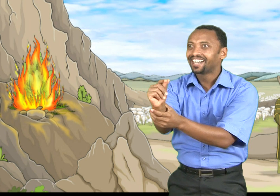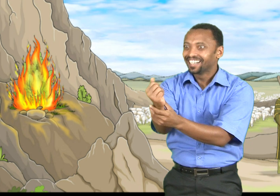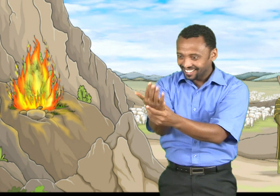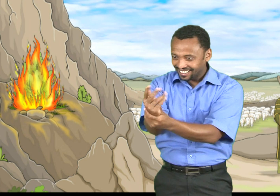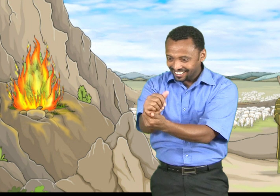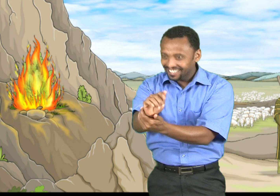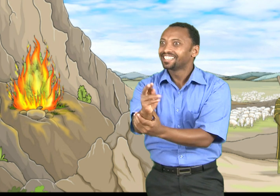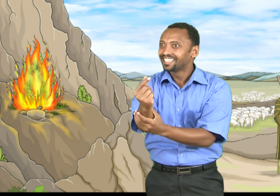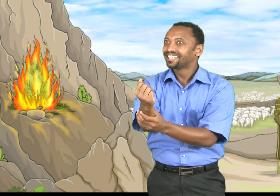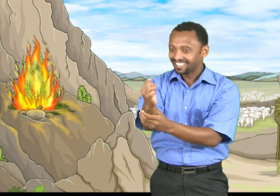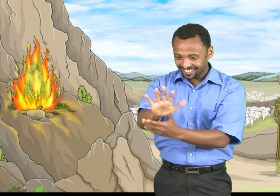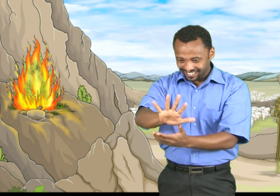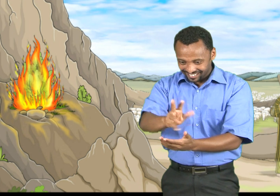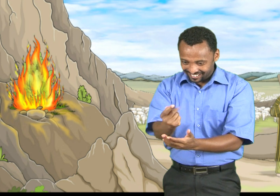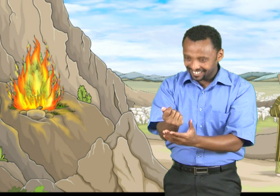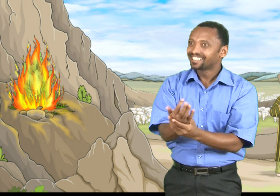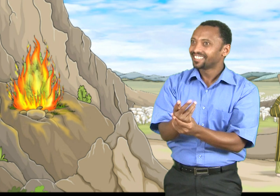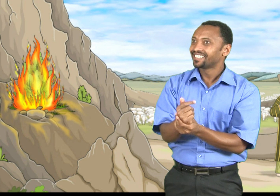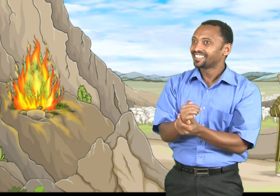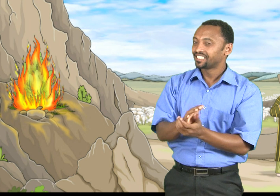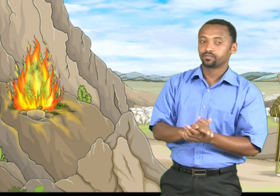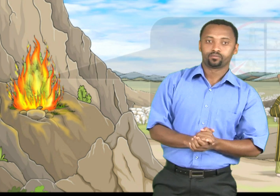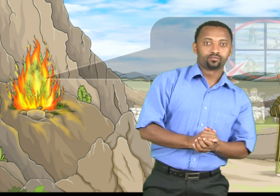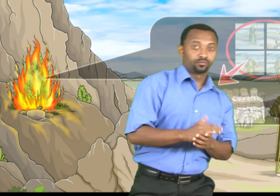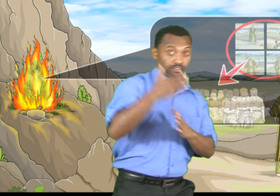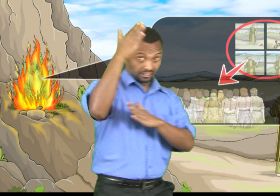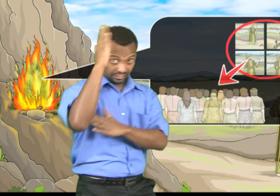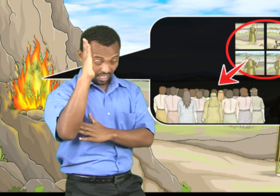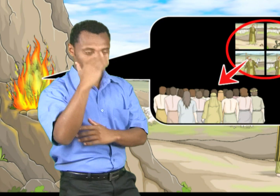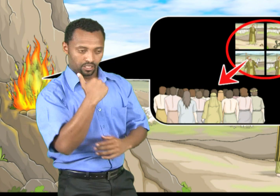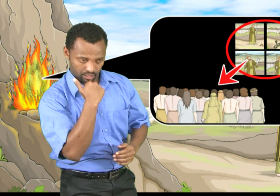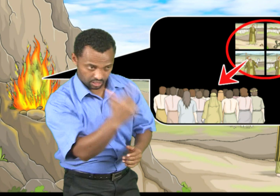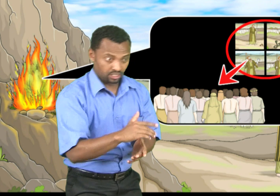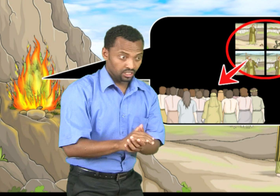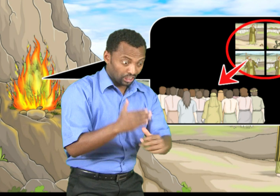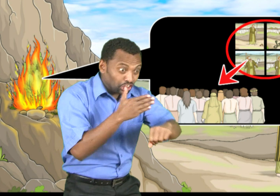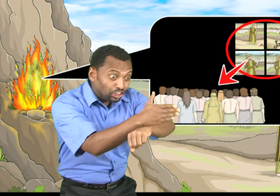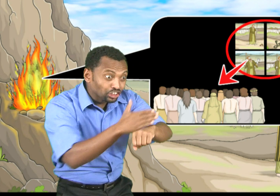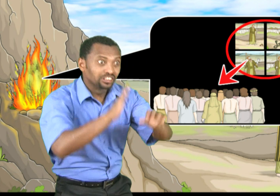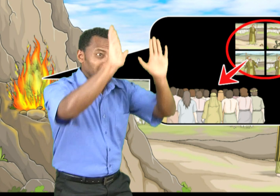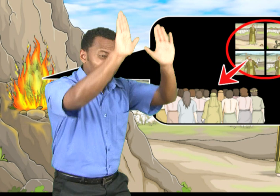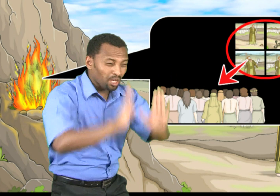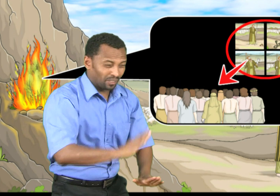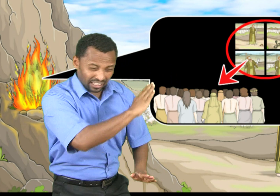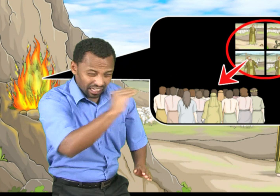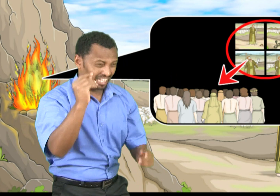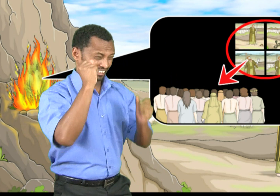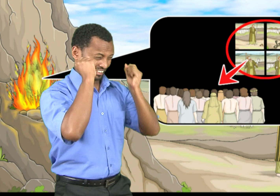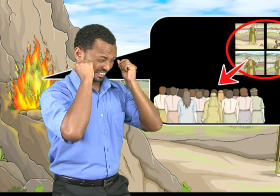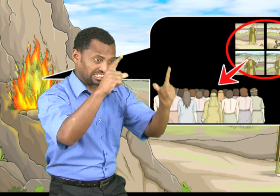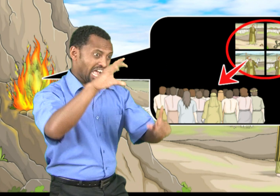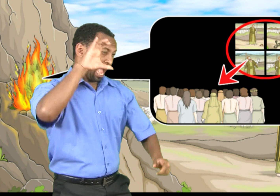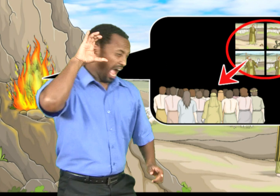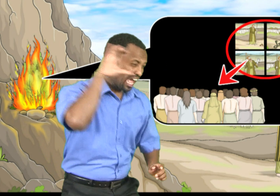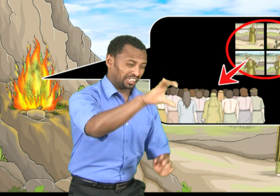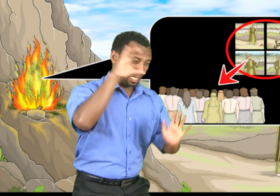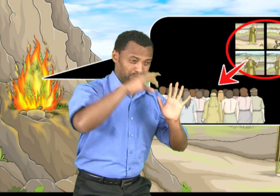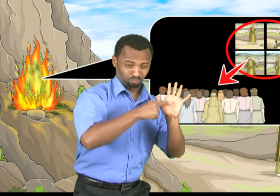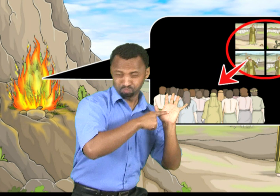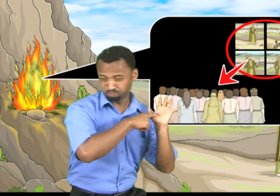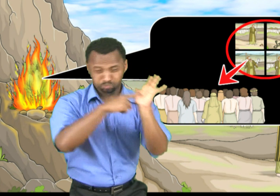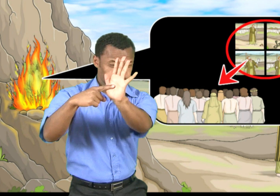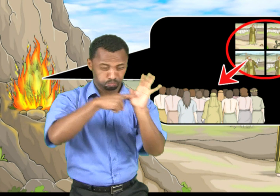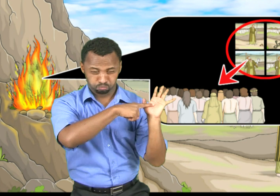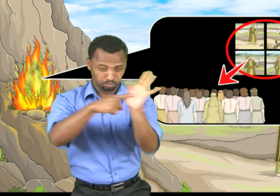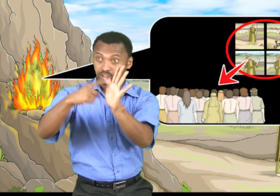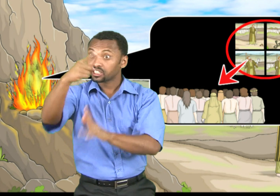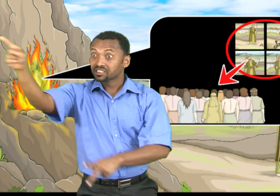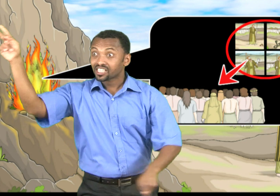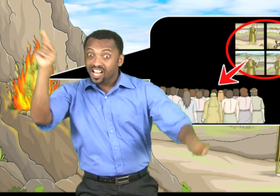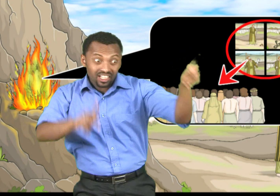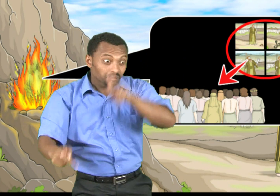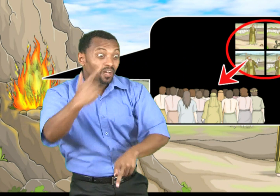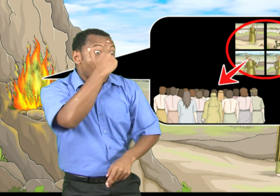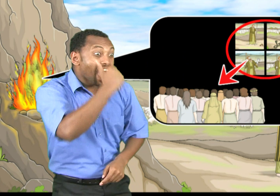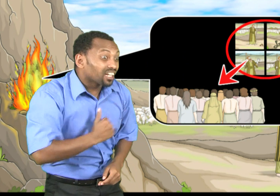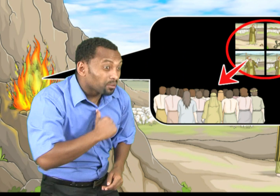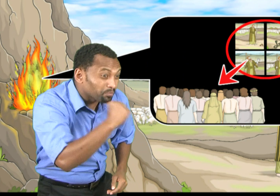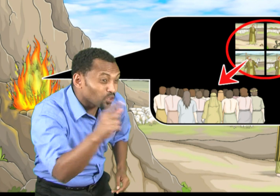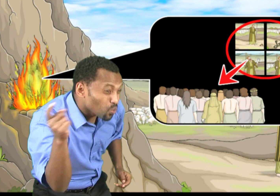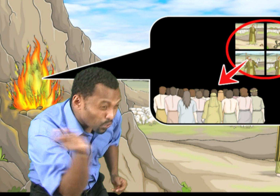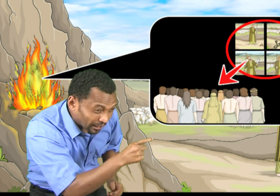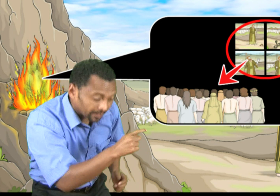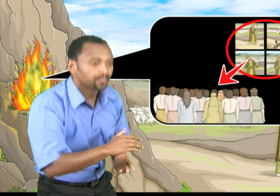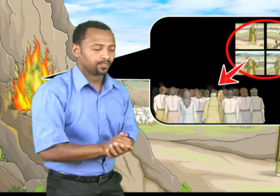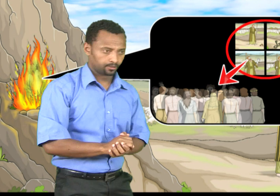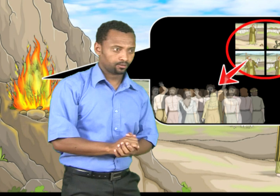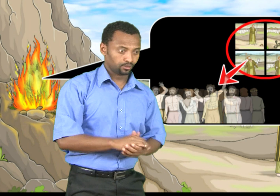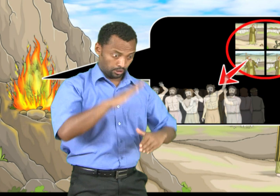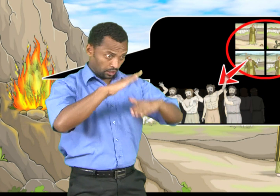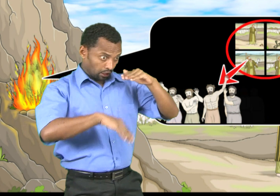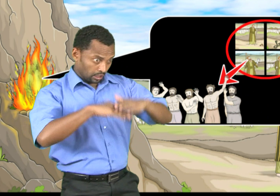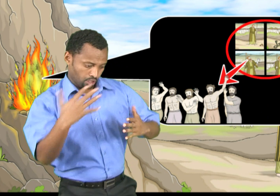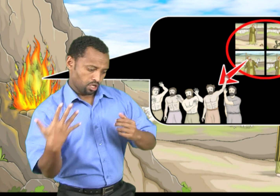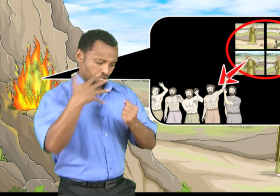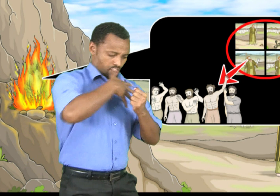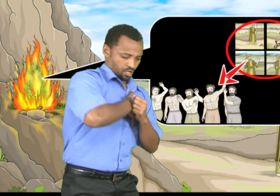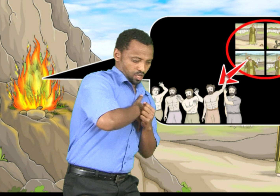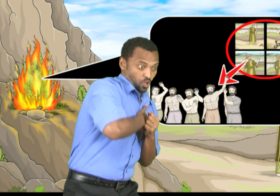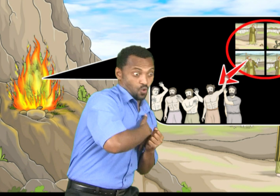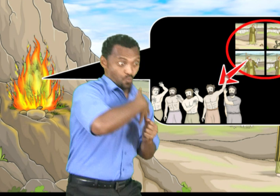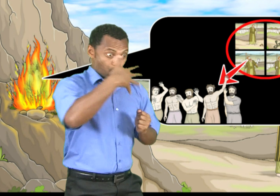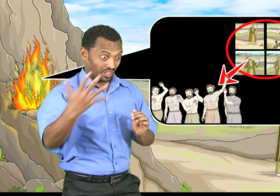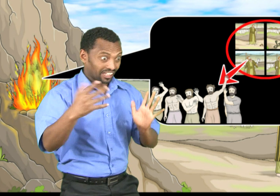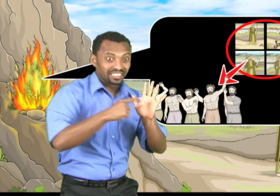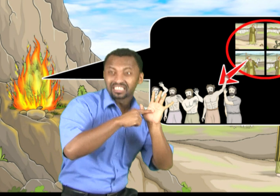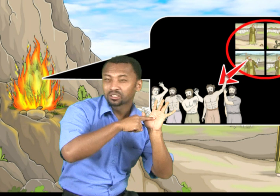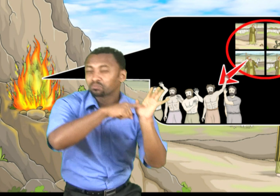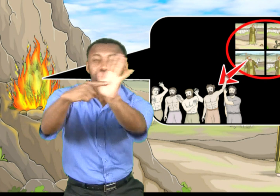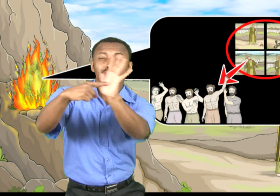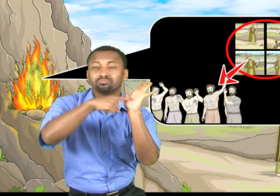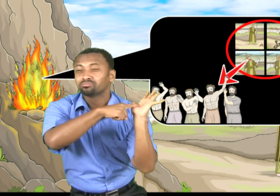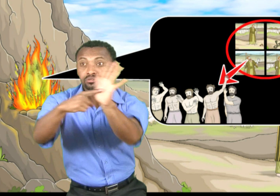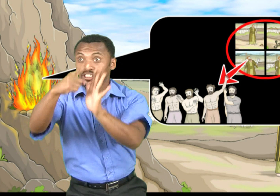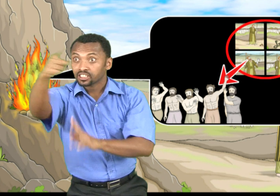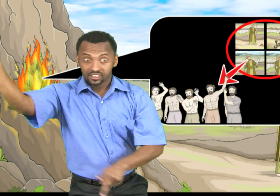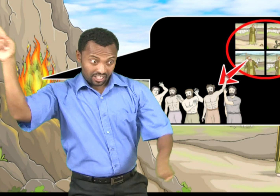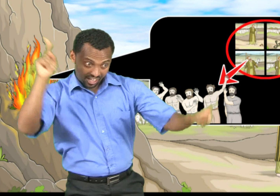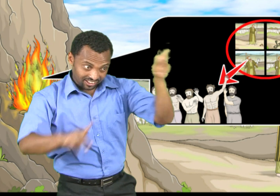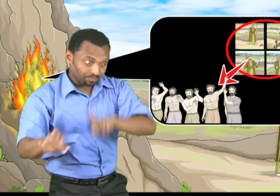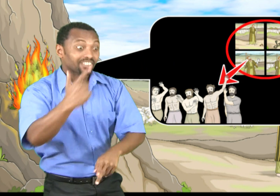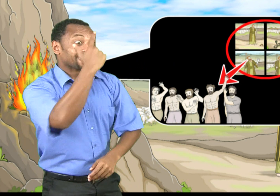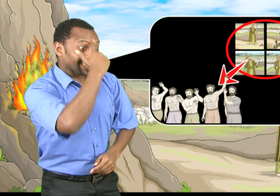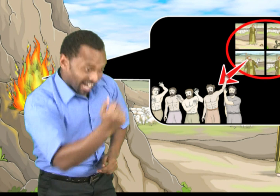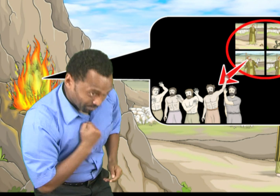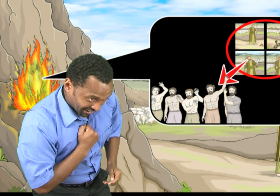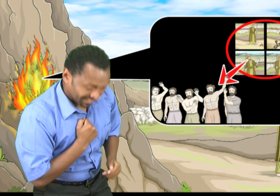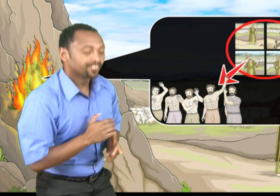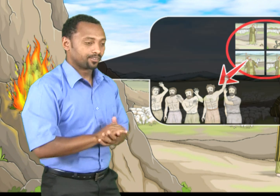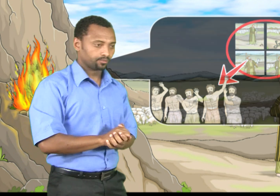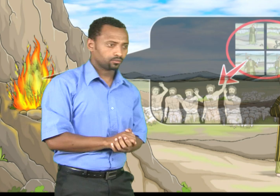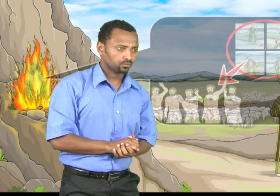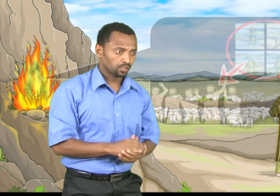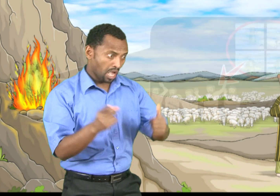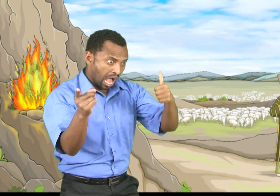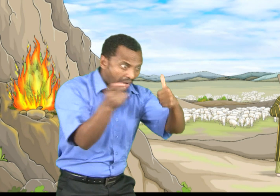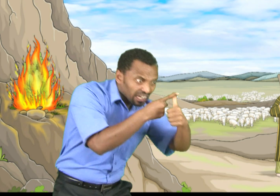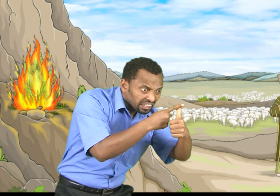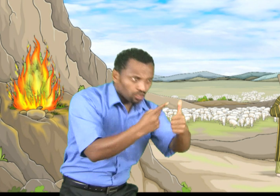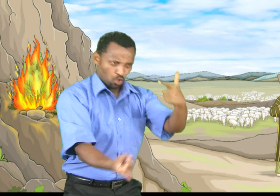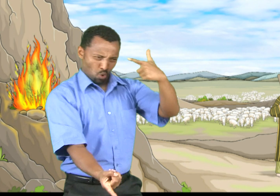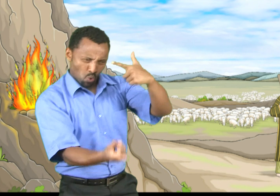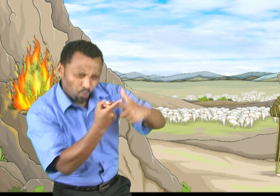And the LORD said, “If they refuse to believe you or heed the witness of the first sign, they may believe that of the second.